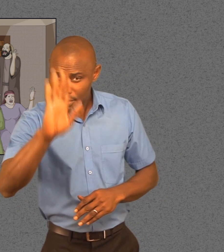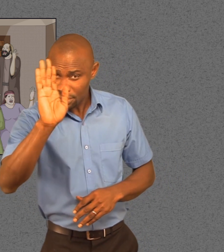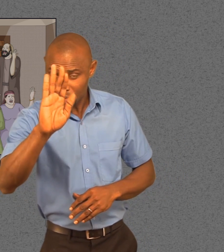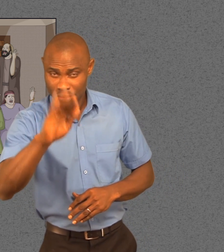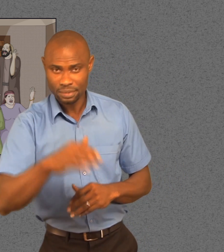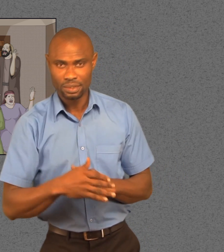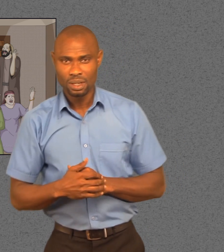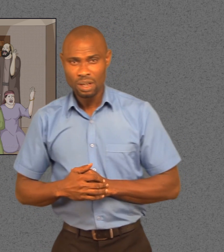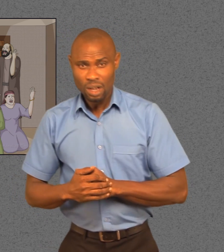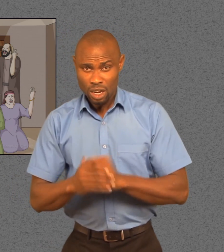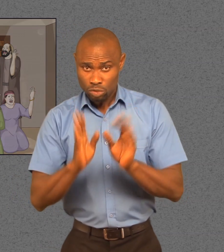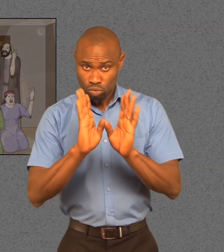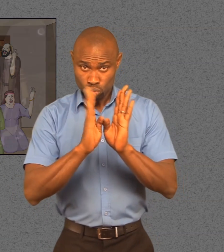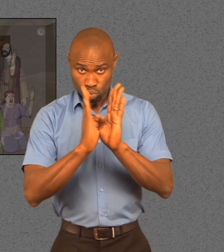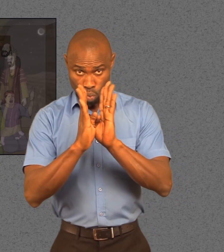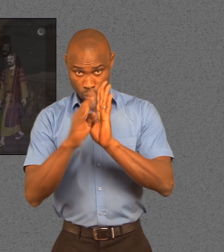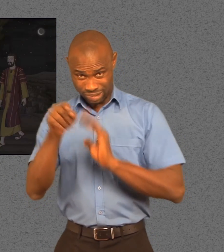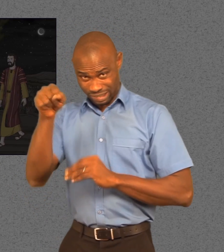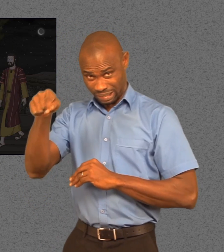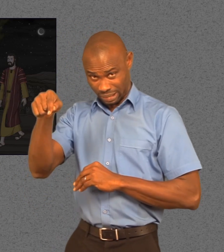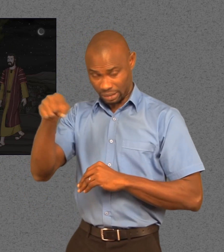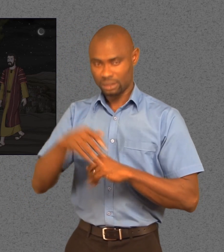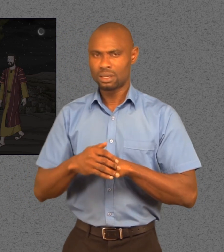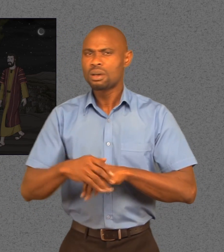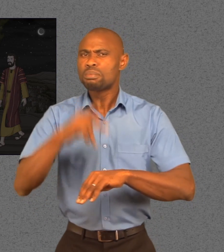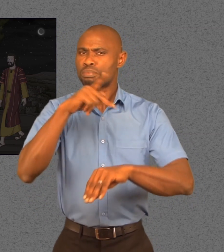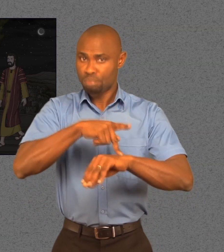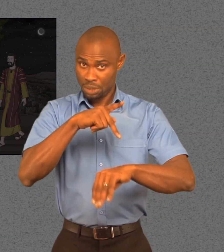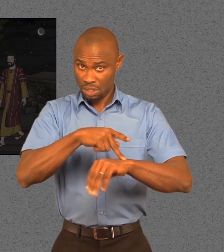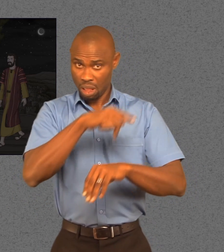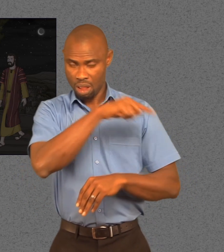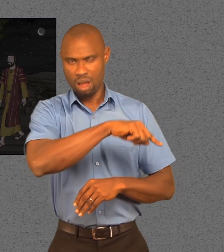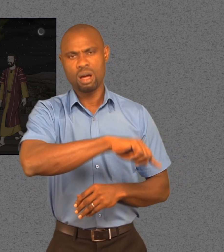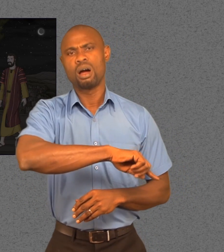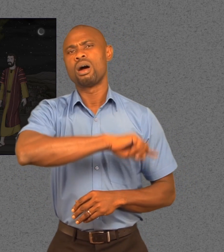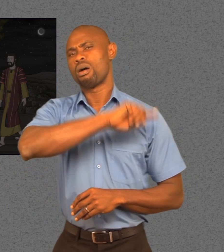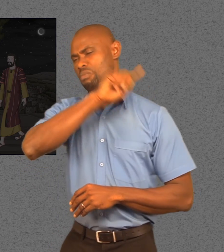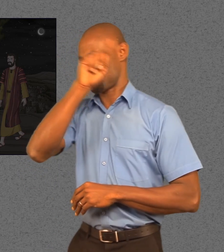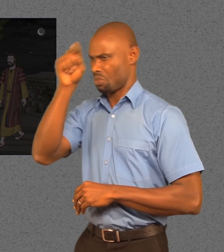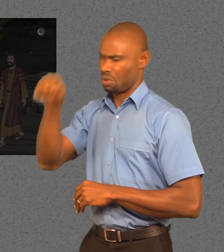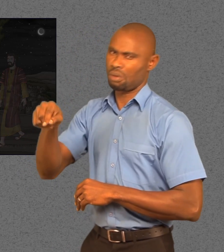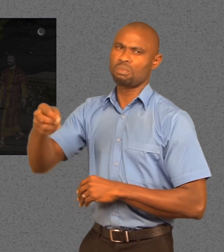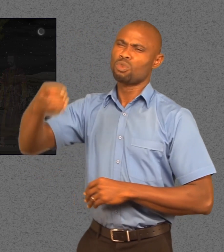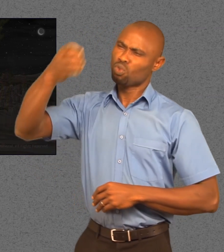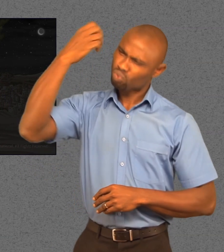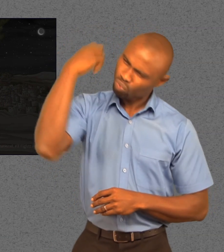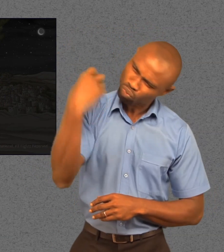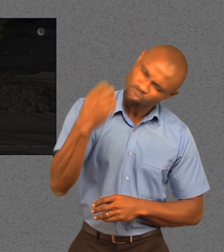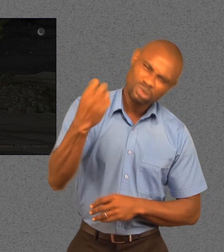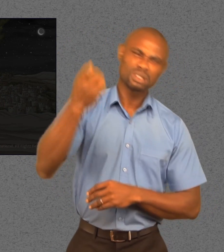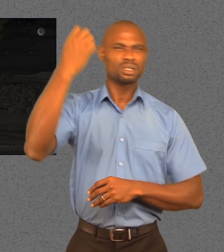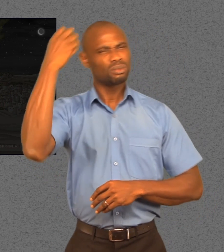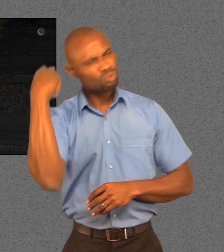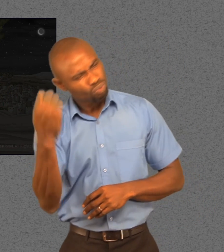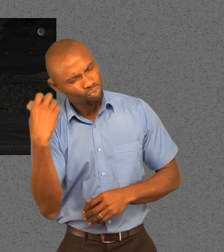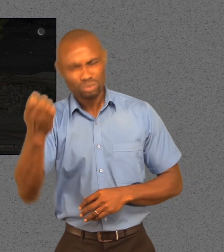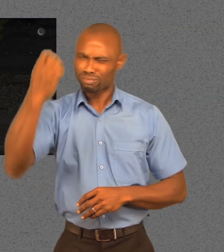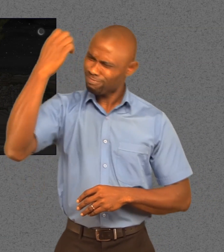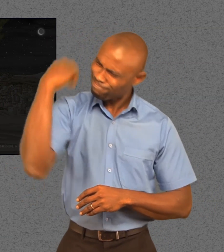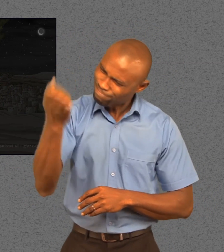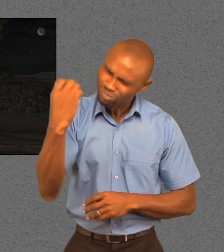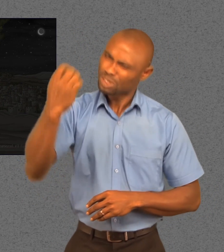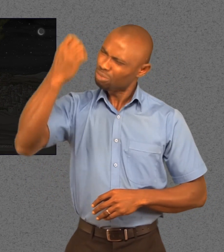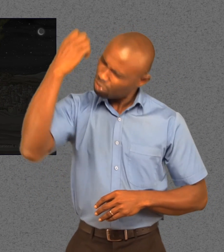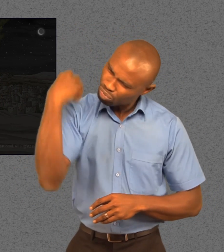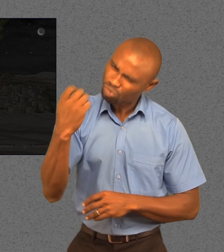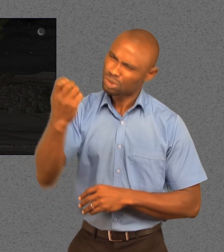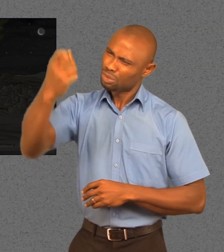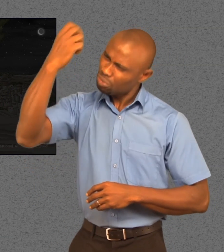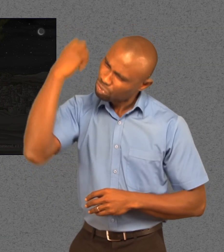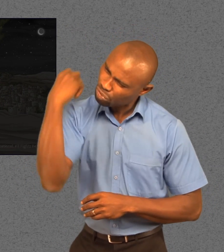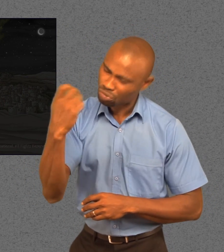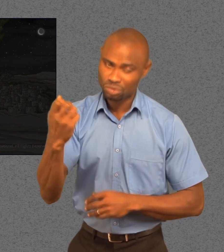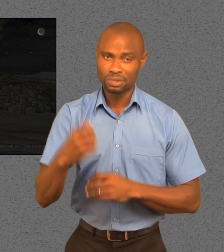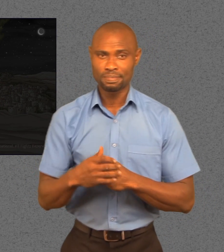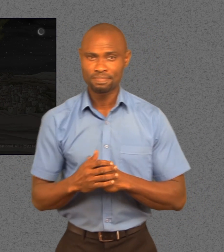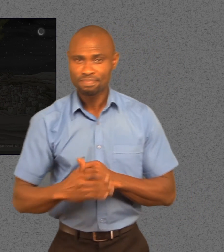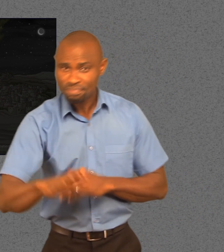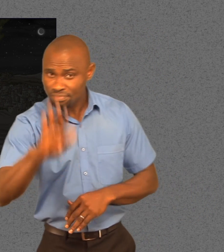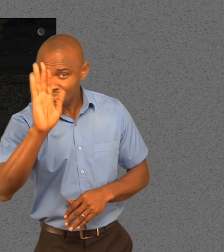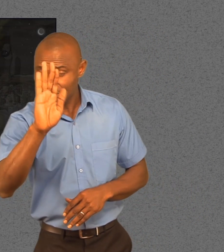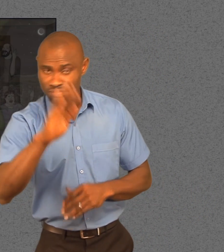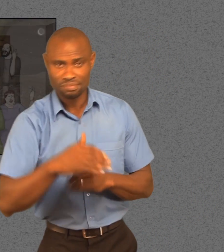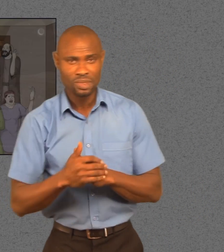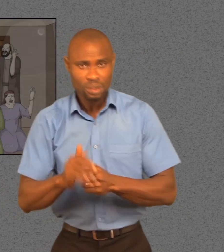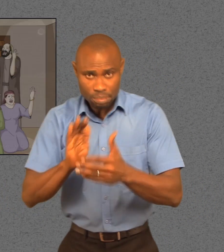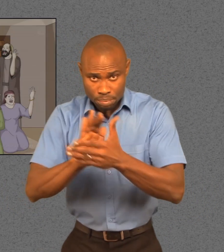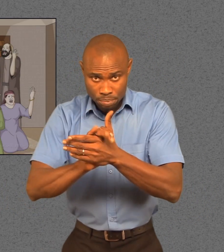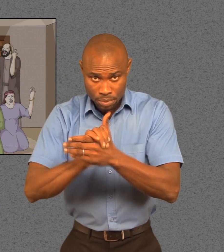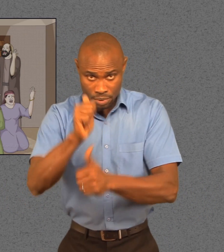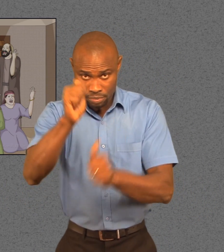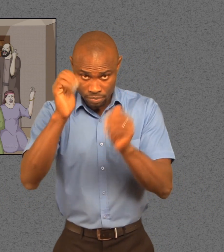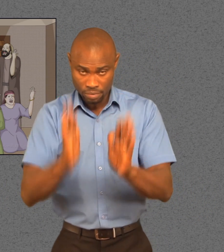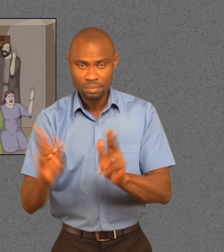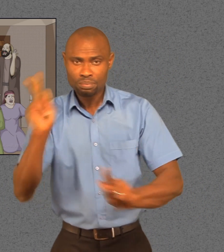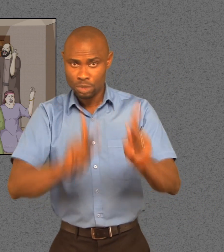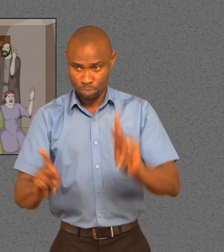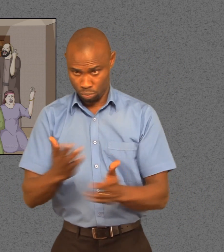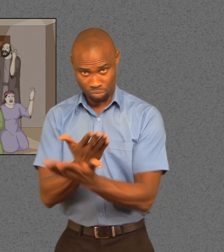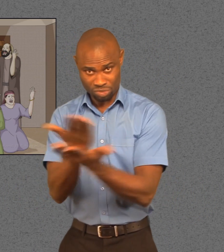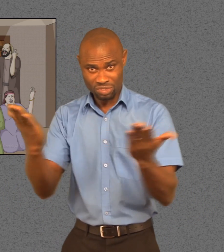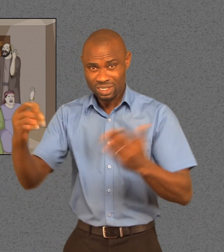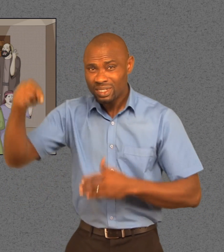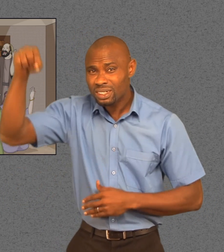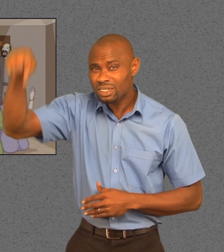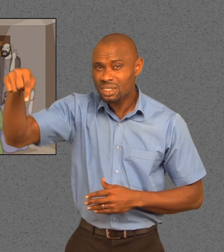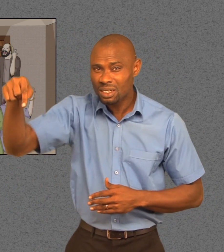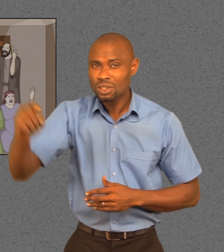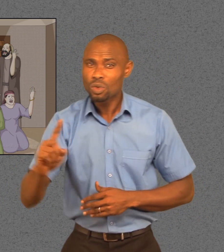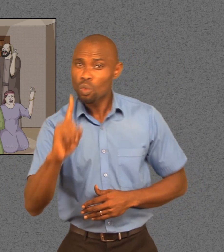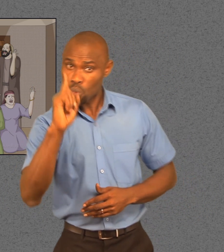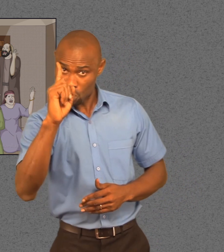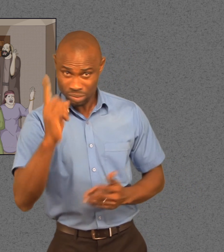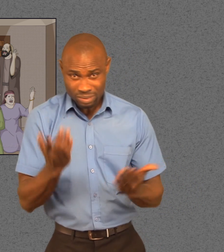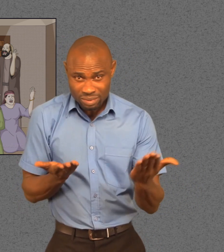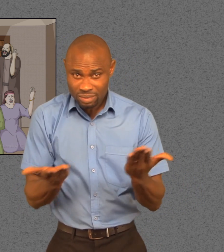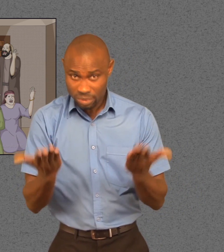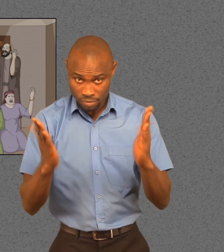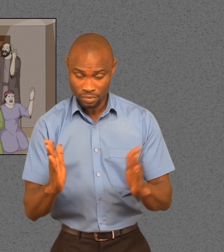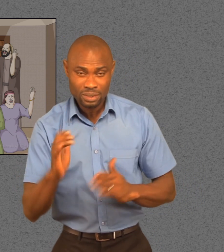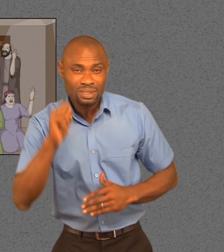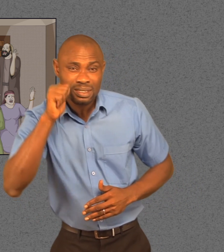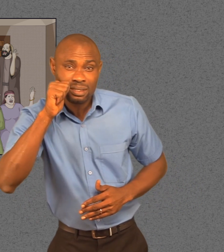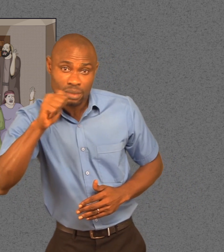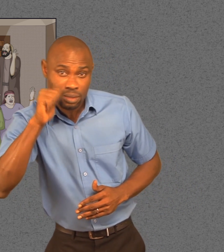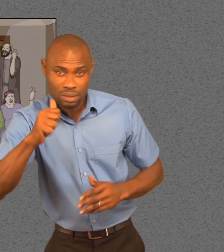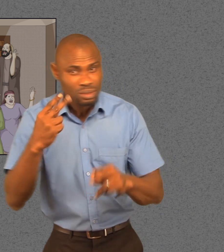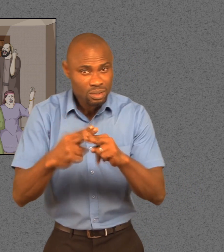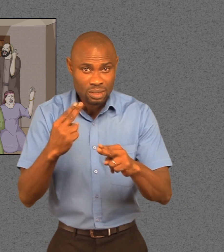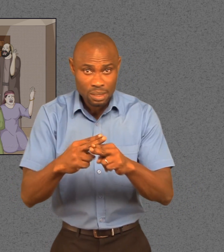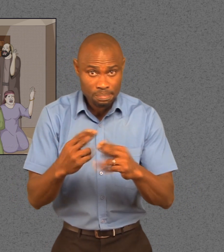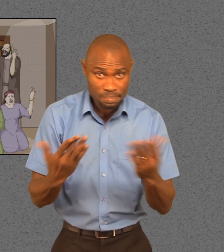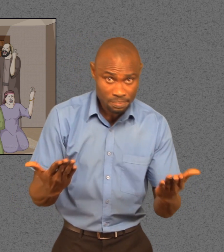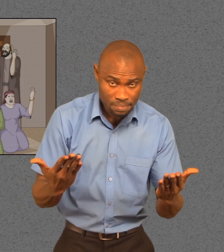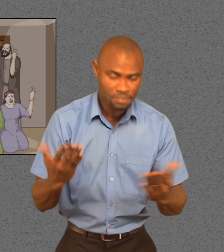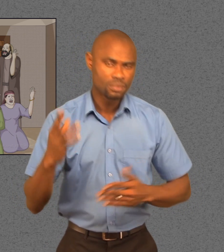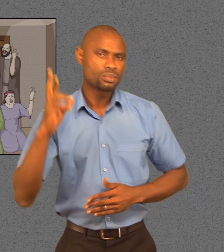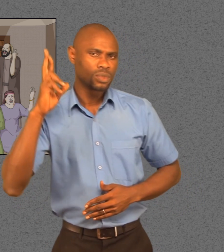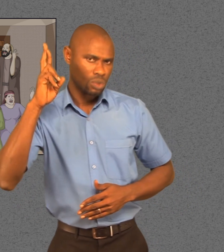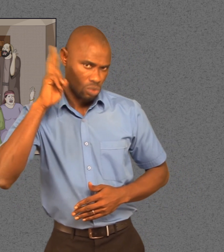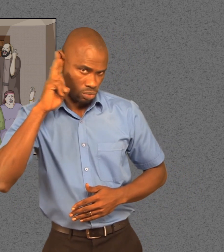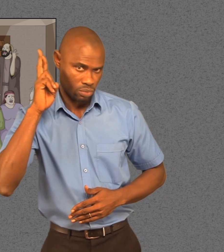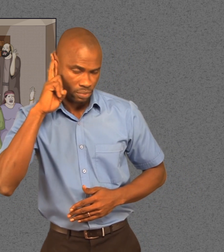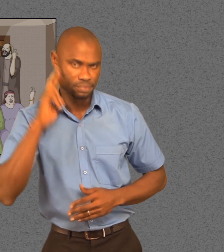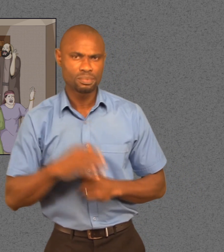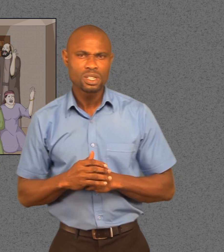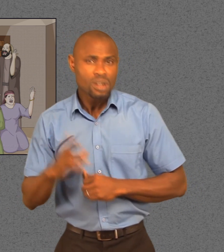He knocked at the outer gate, and a servant girl named Rhoda came to answer it.